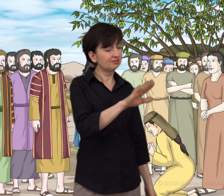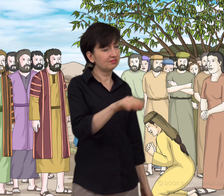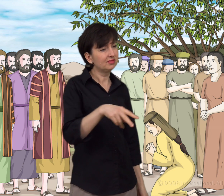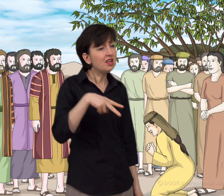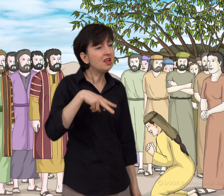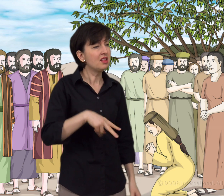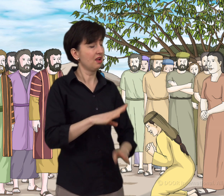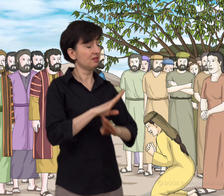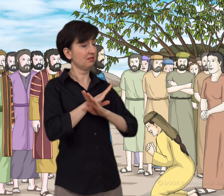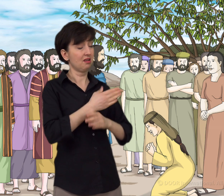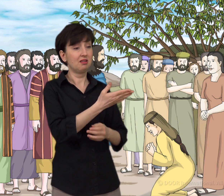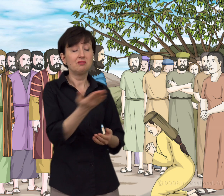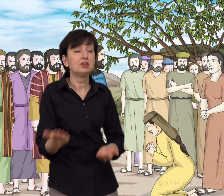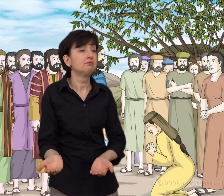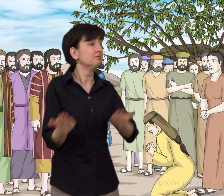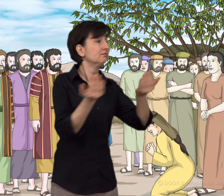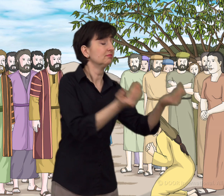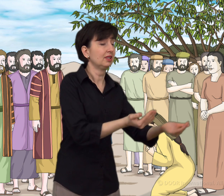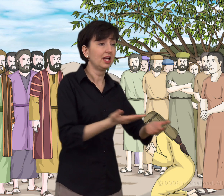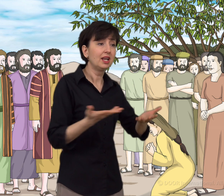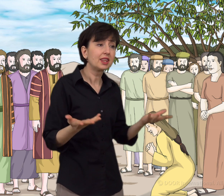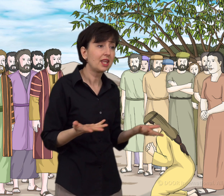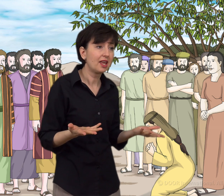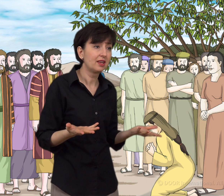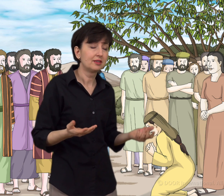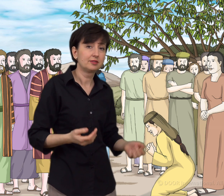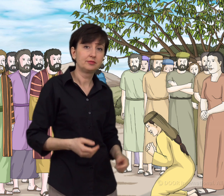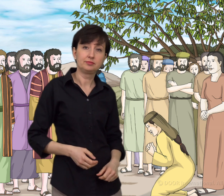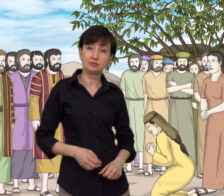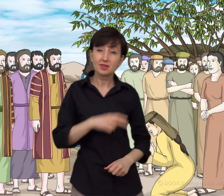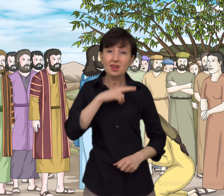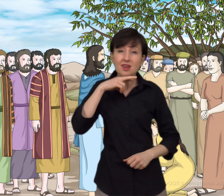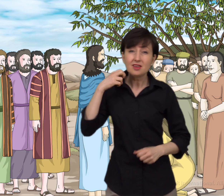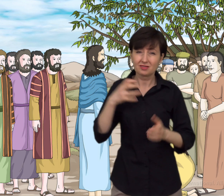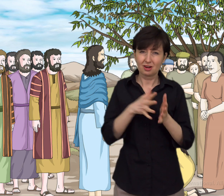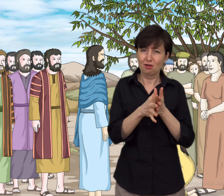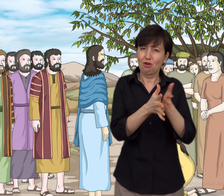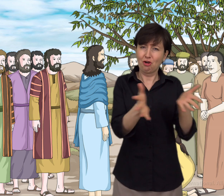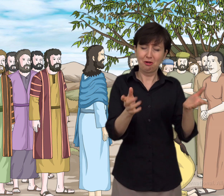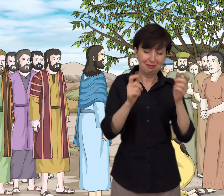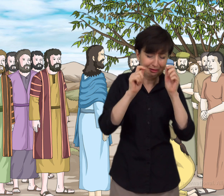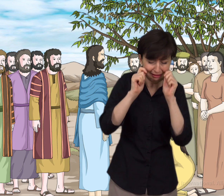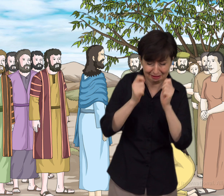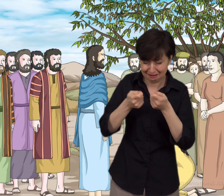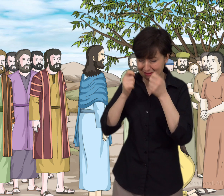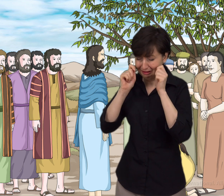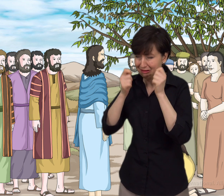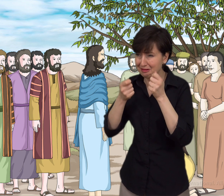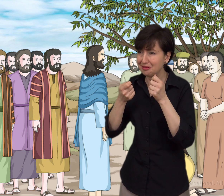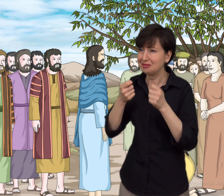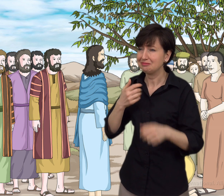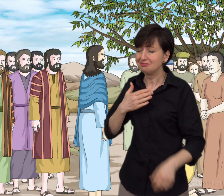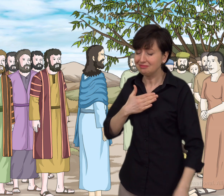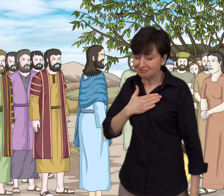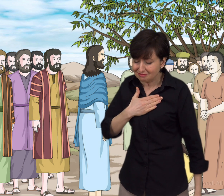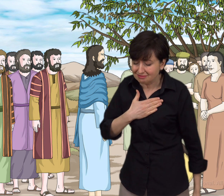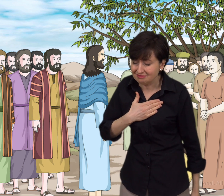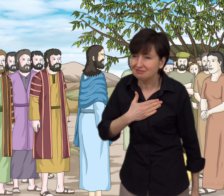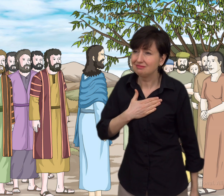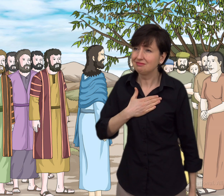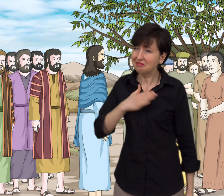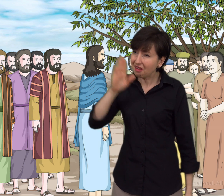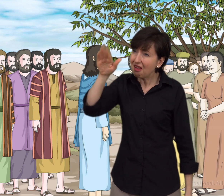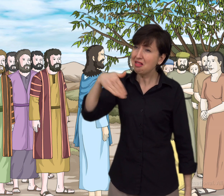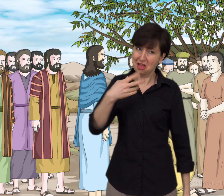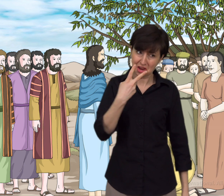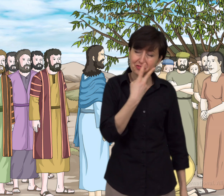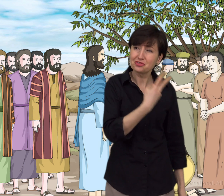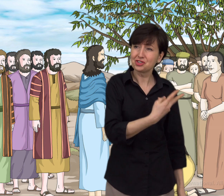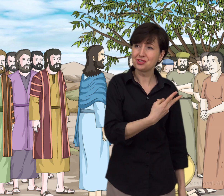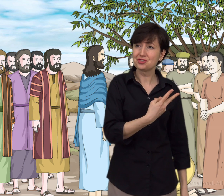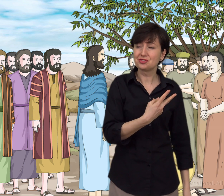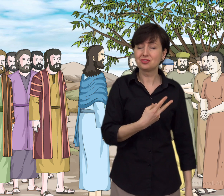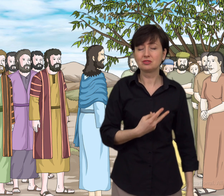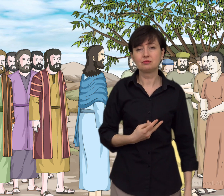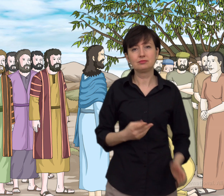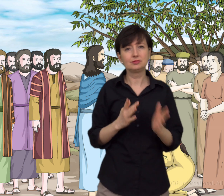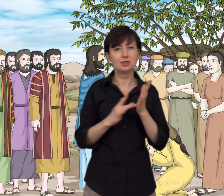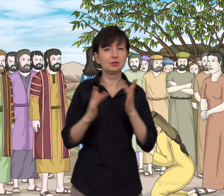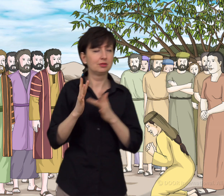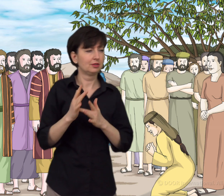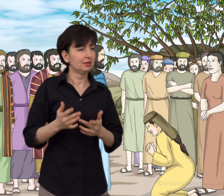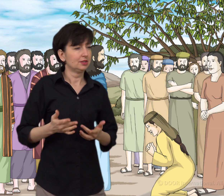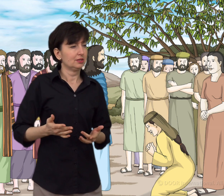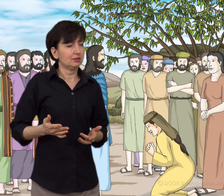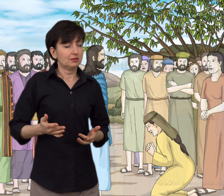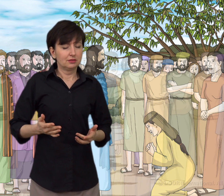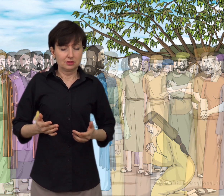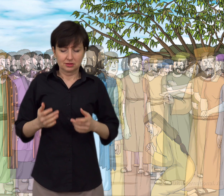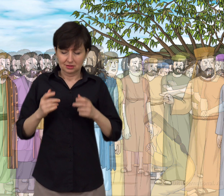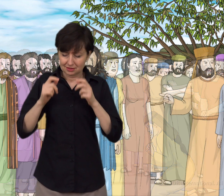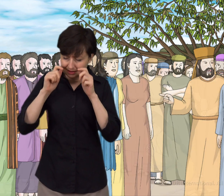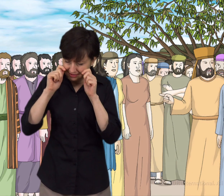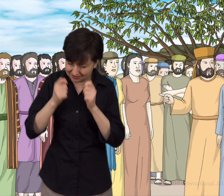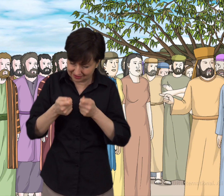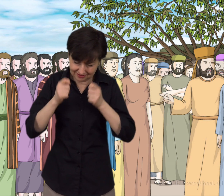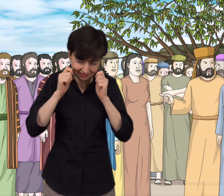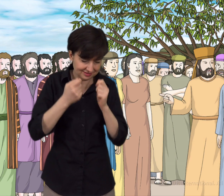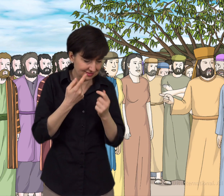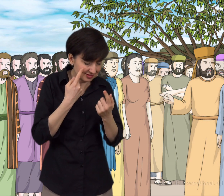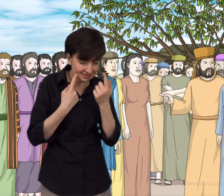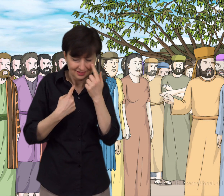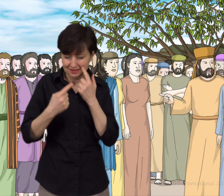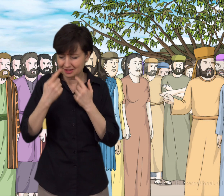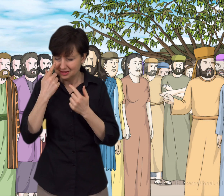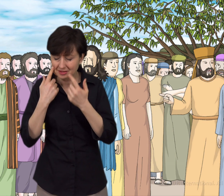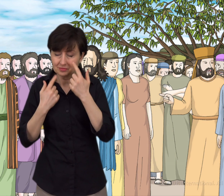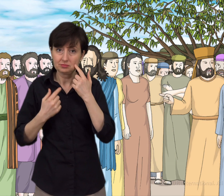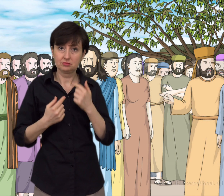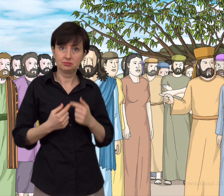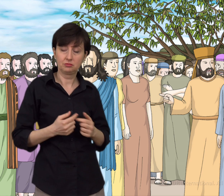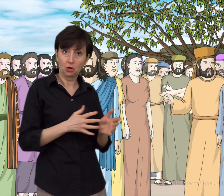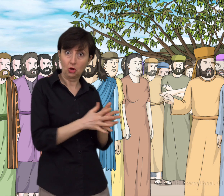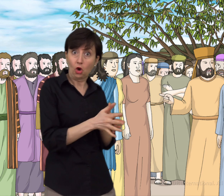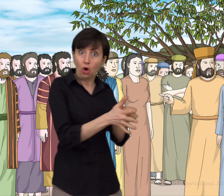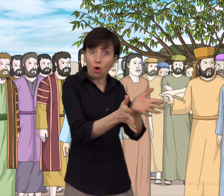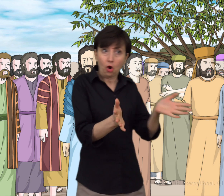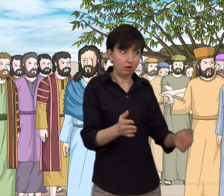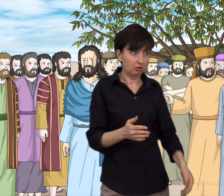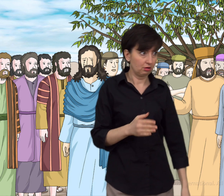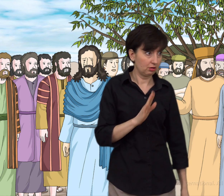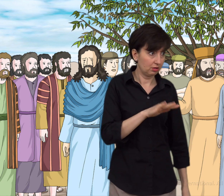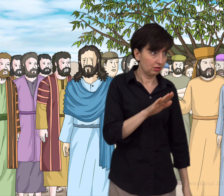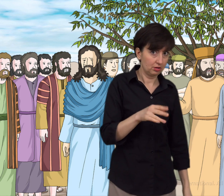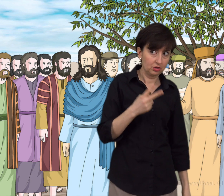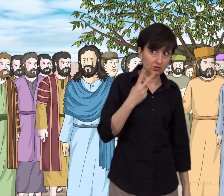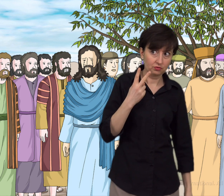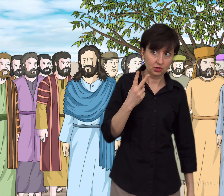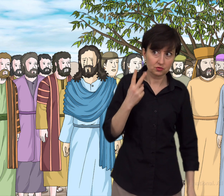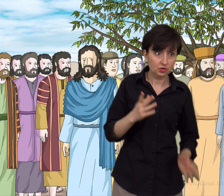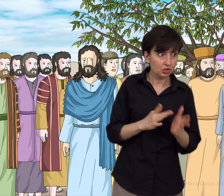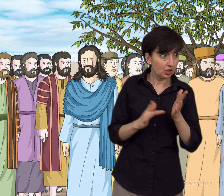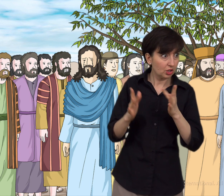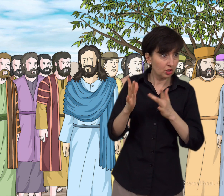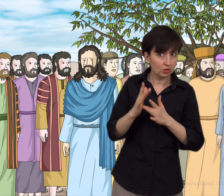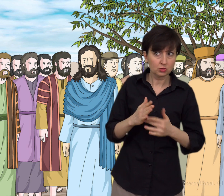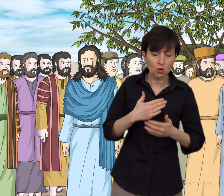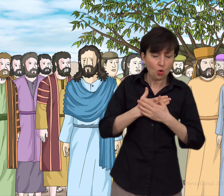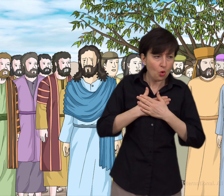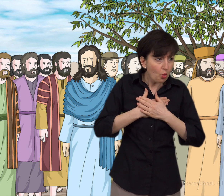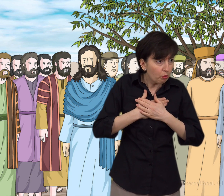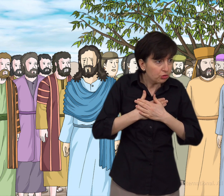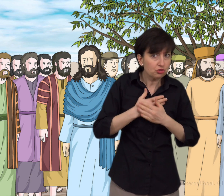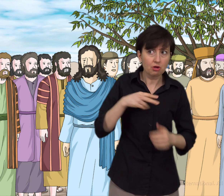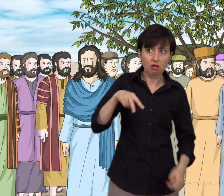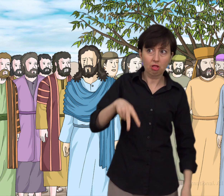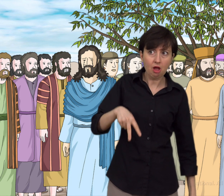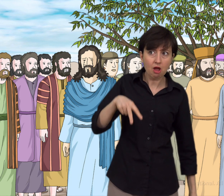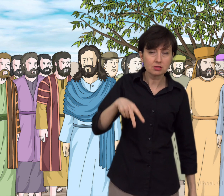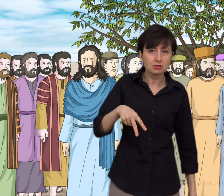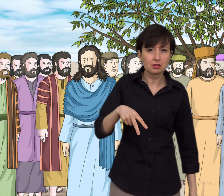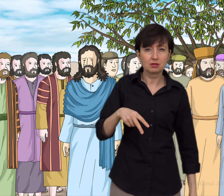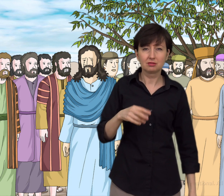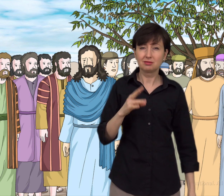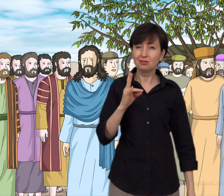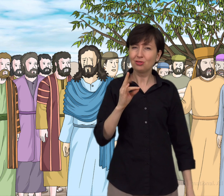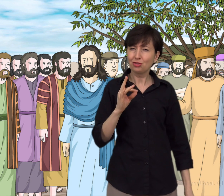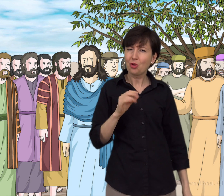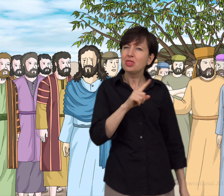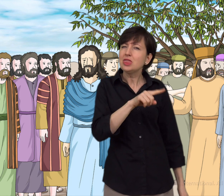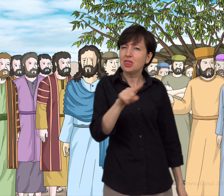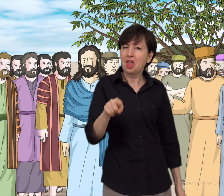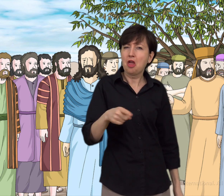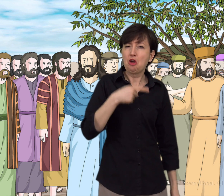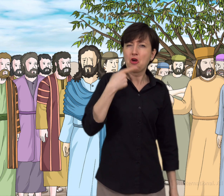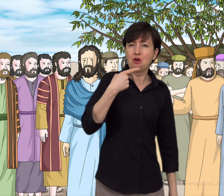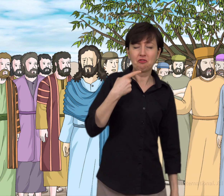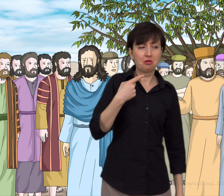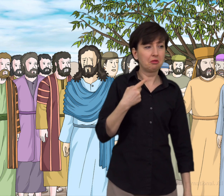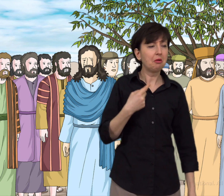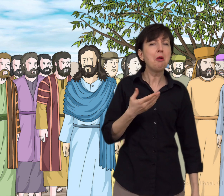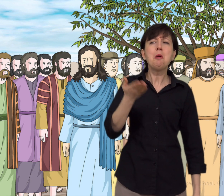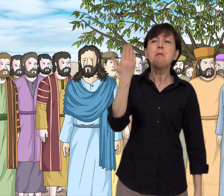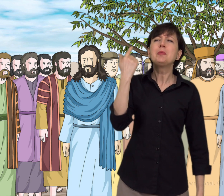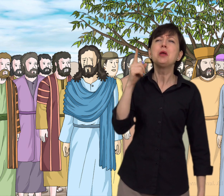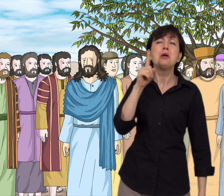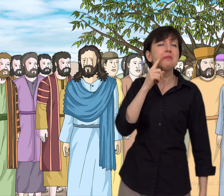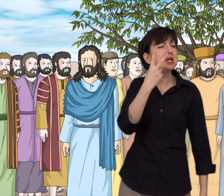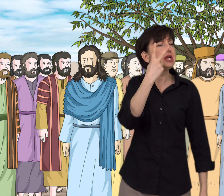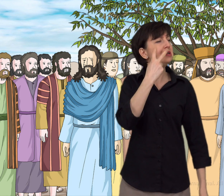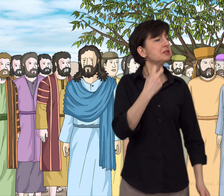“Where have you put him?” He asked. “Come and see, Lord,” they answered. Jesus wept. Then the Jews said, “See how He loved him!”